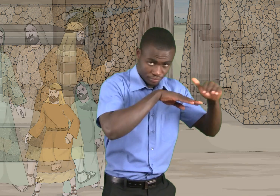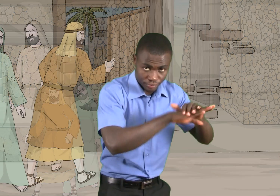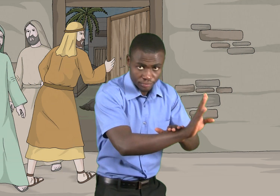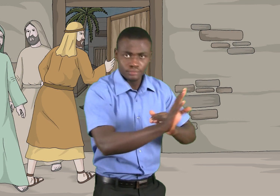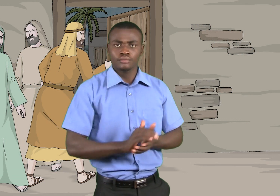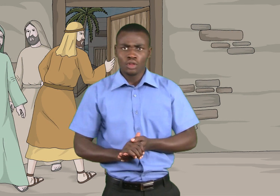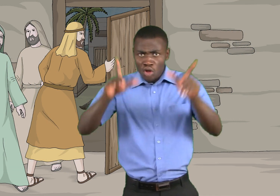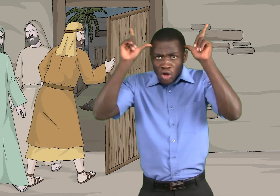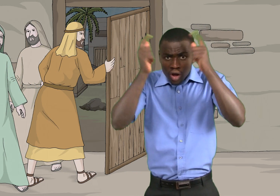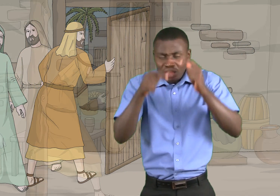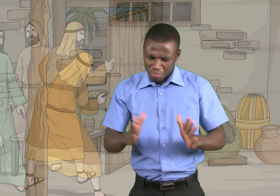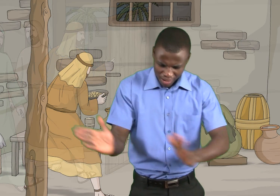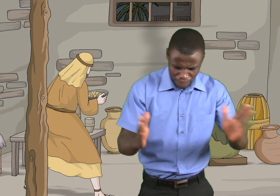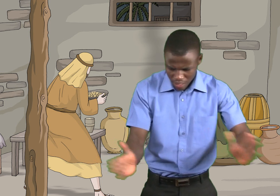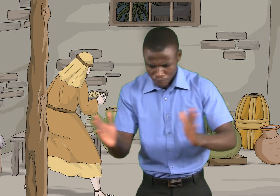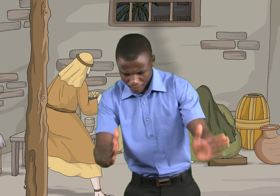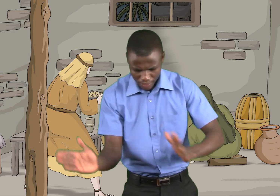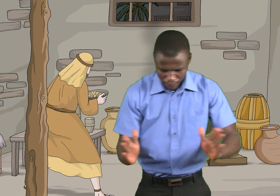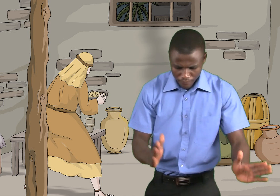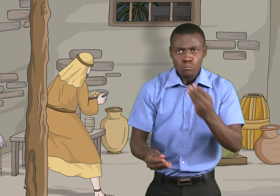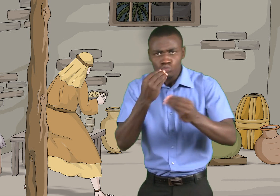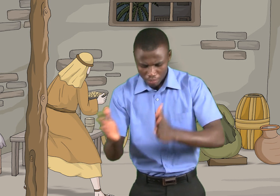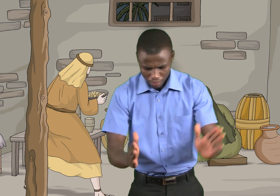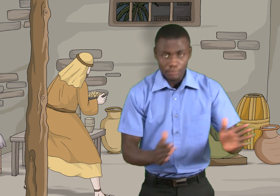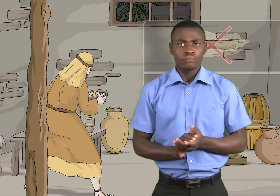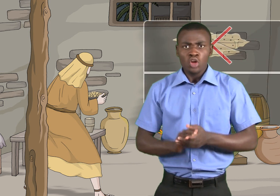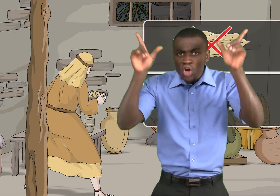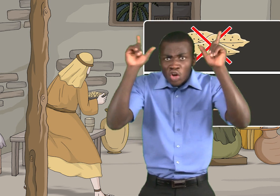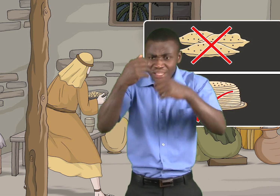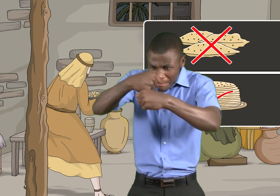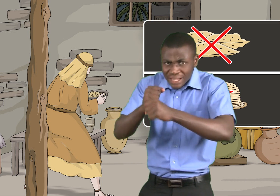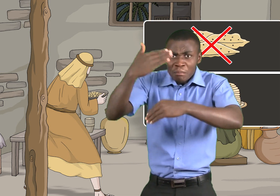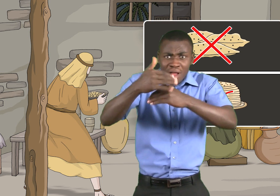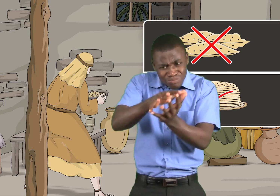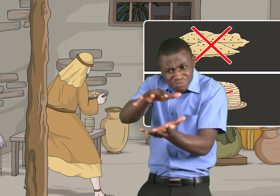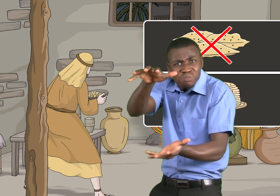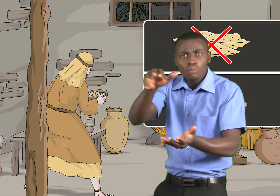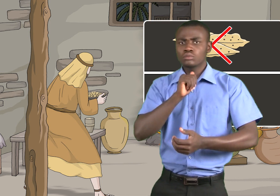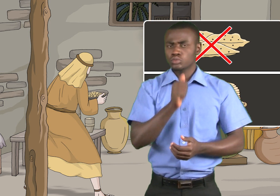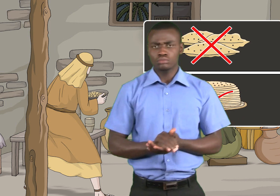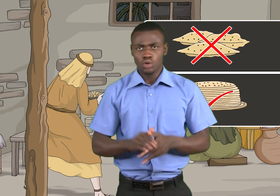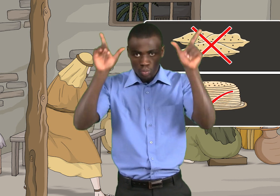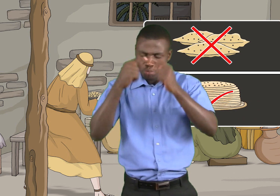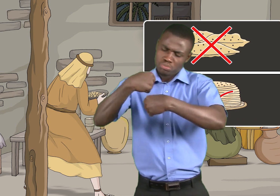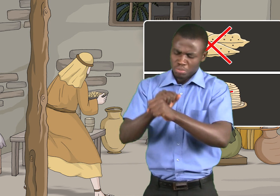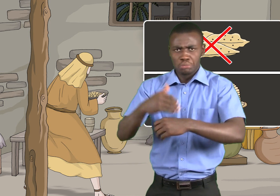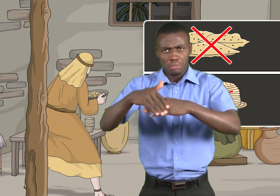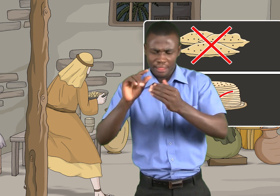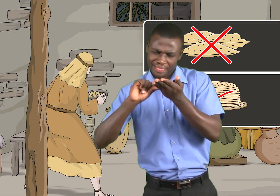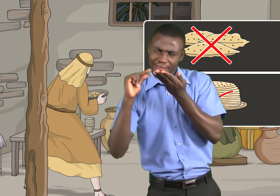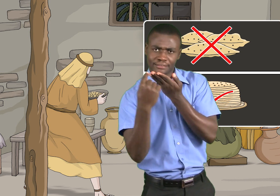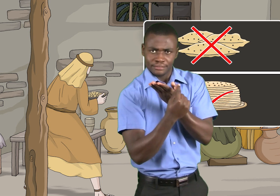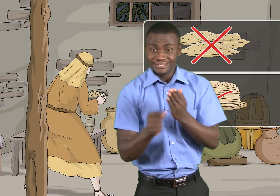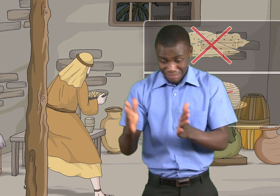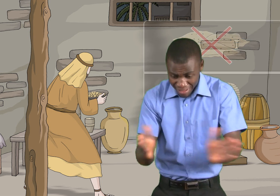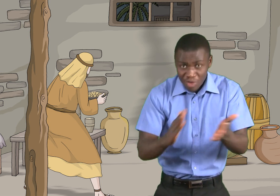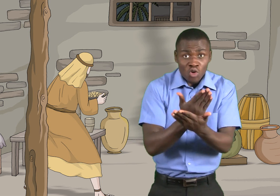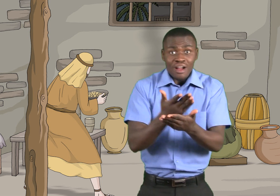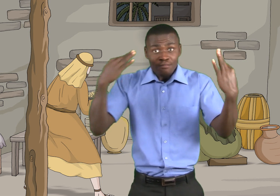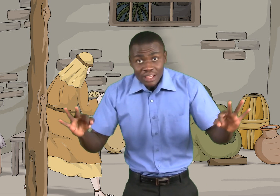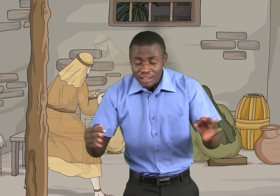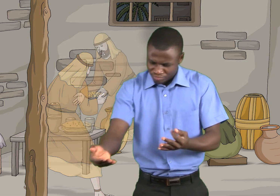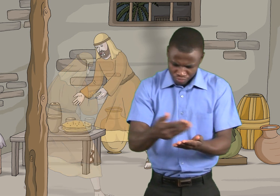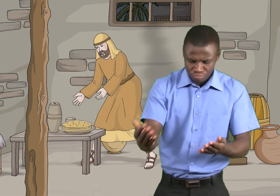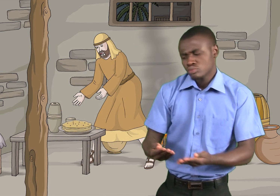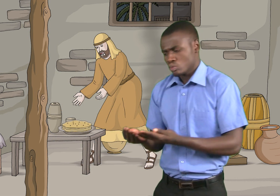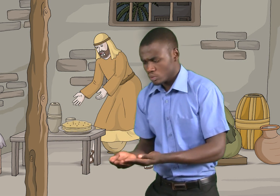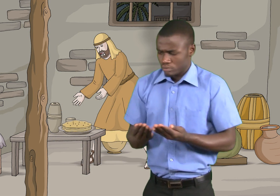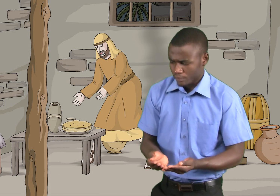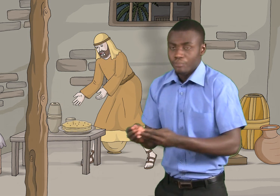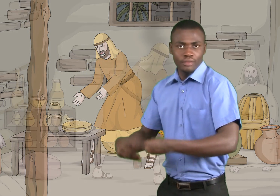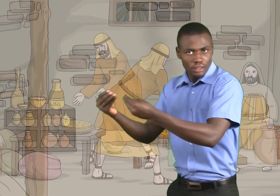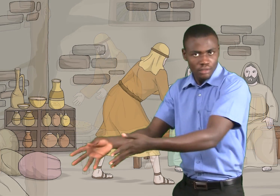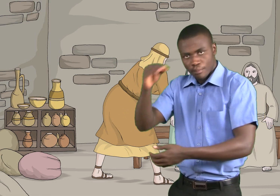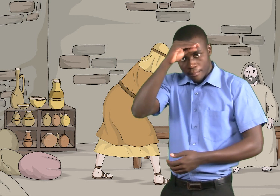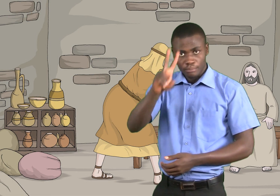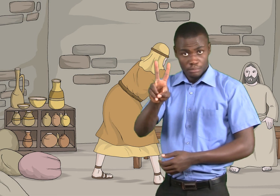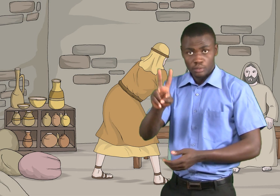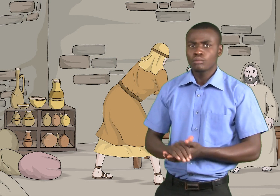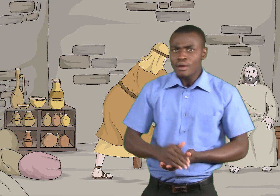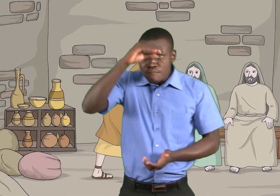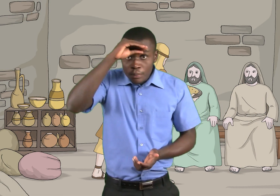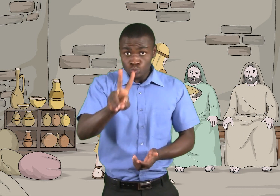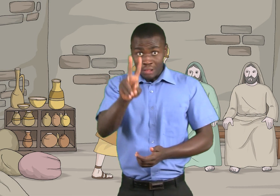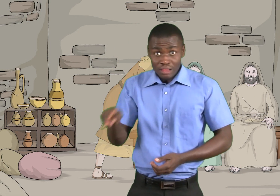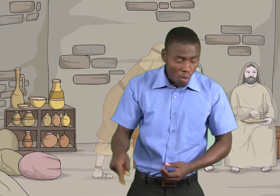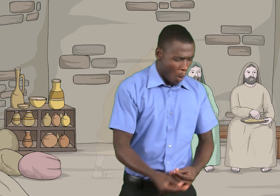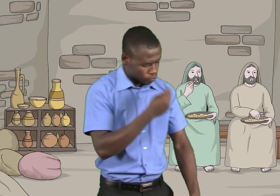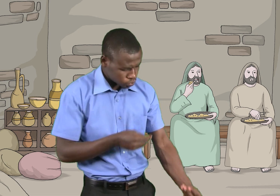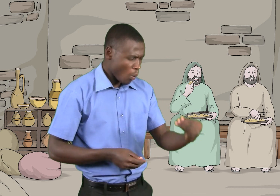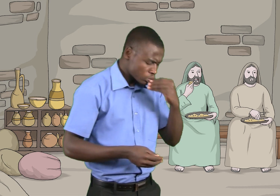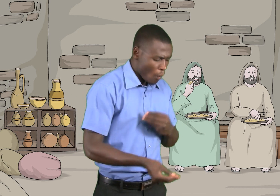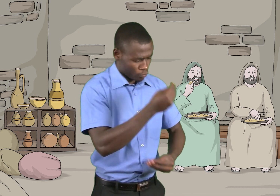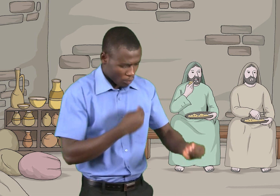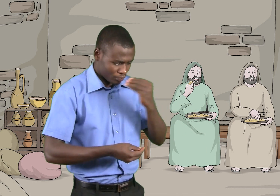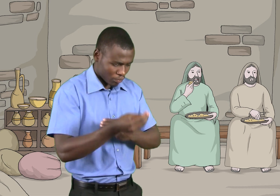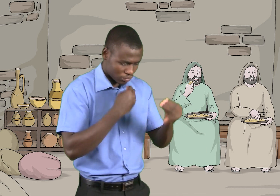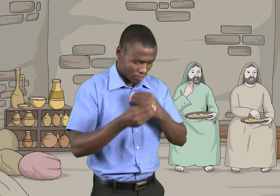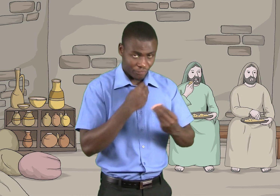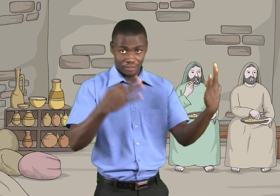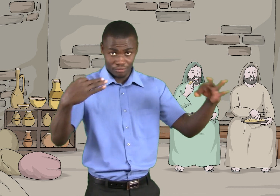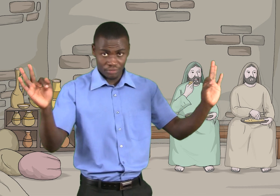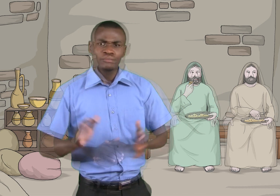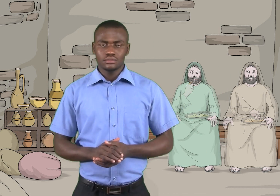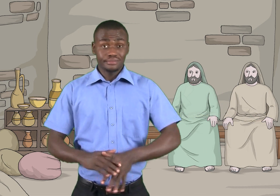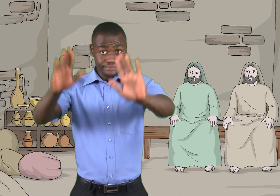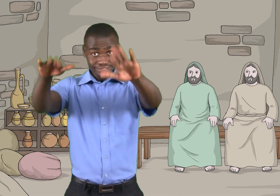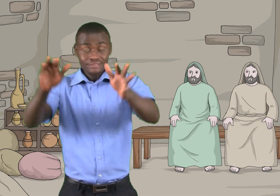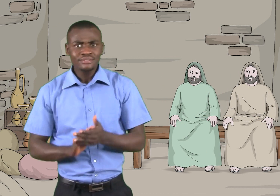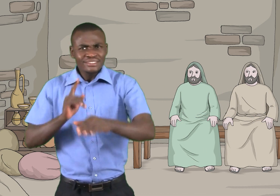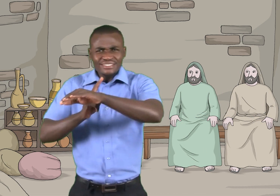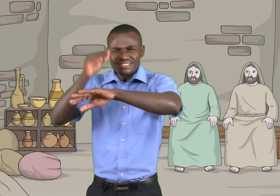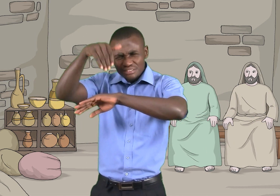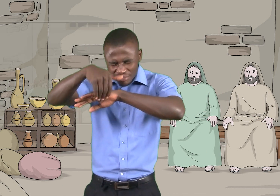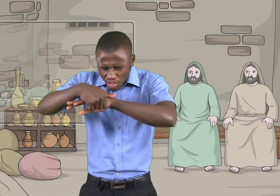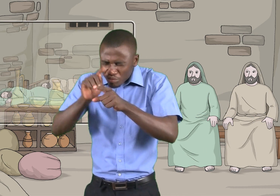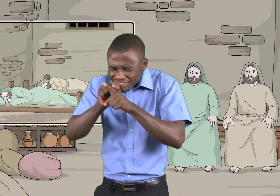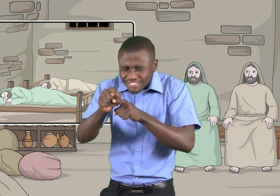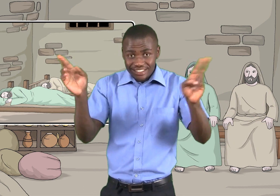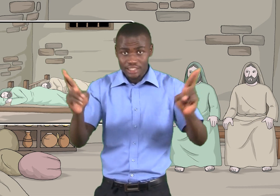He prepared a feast for them and baked unleavened bread, and they ate.